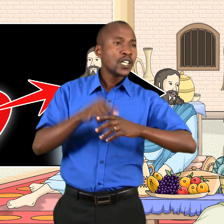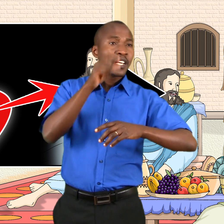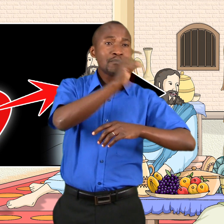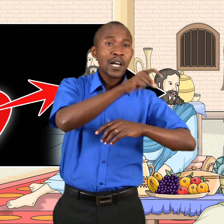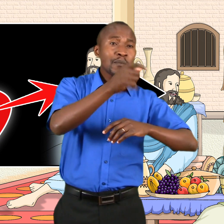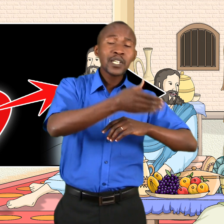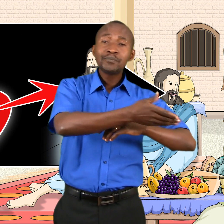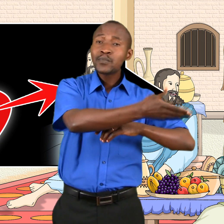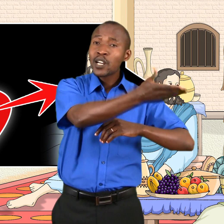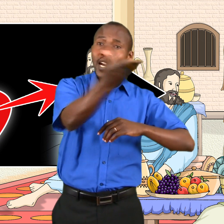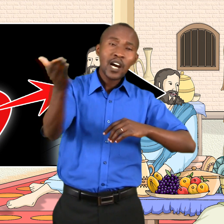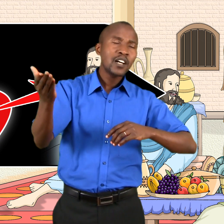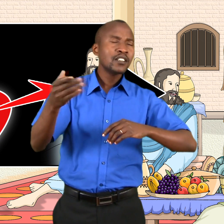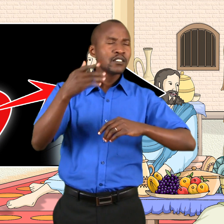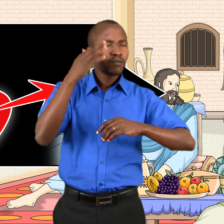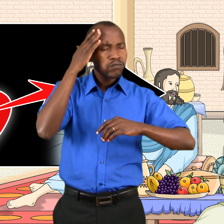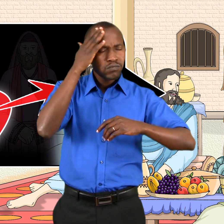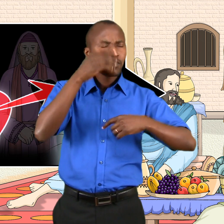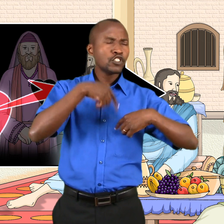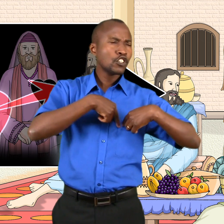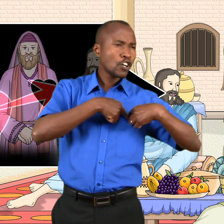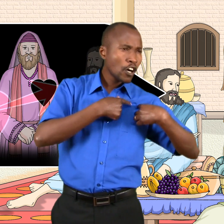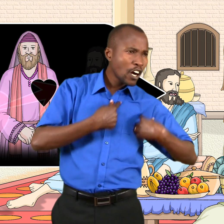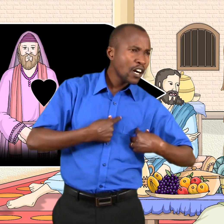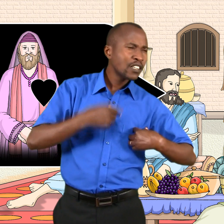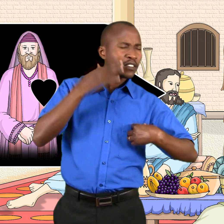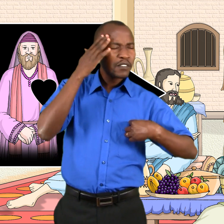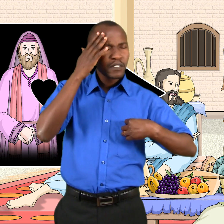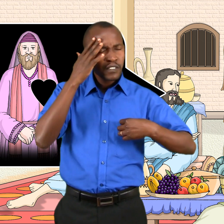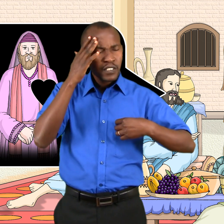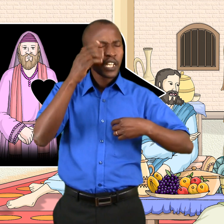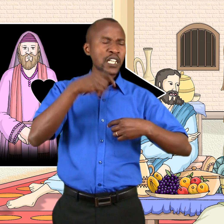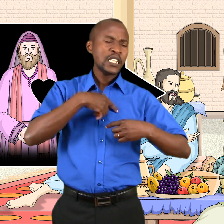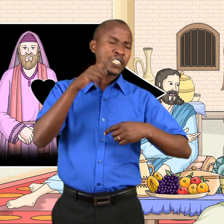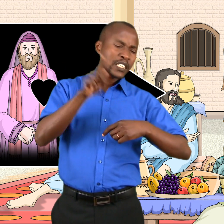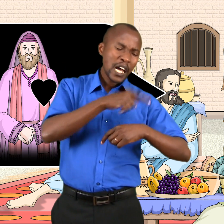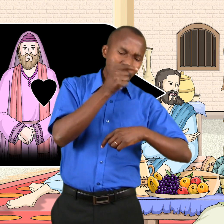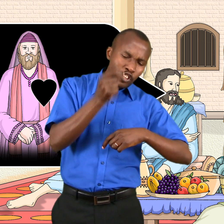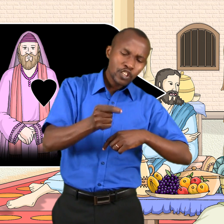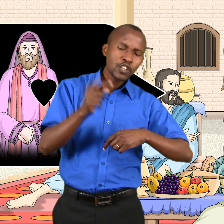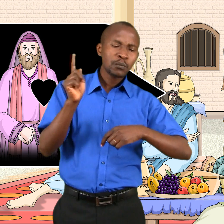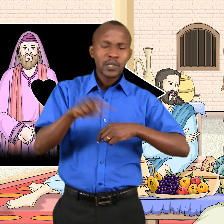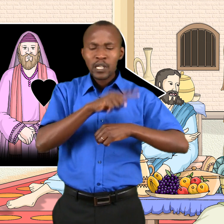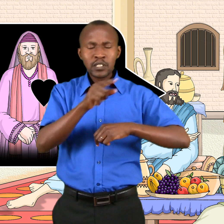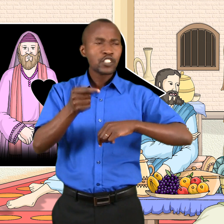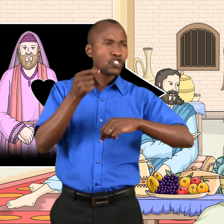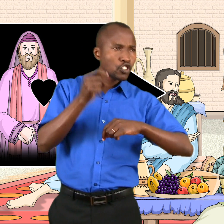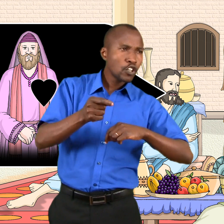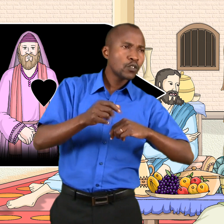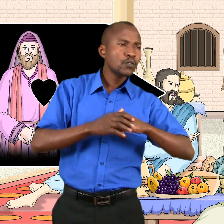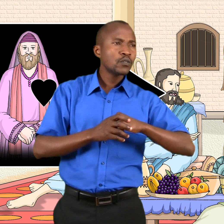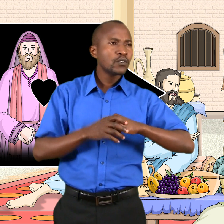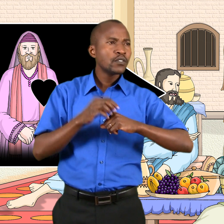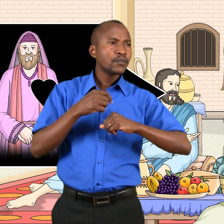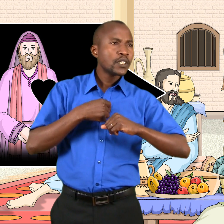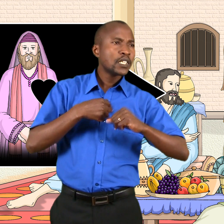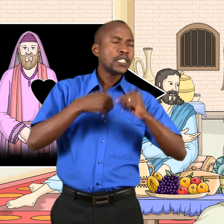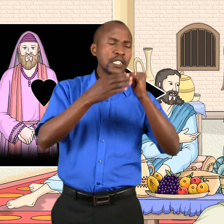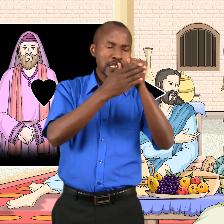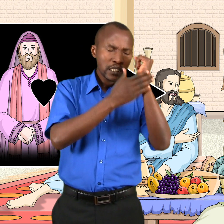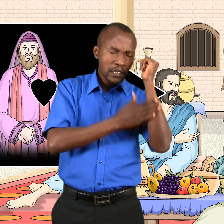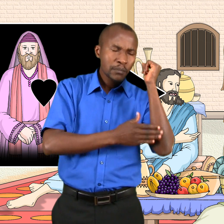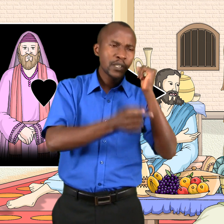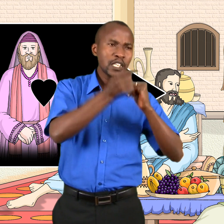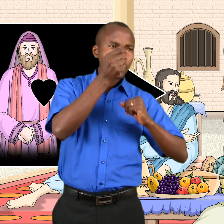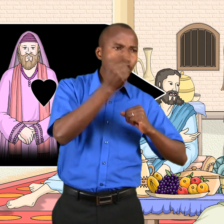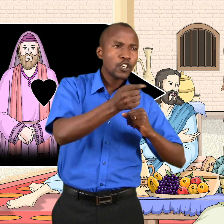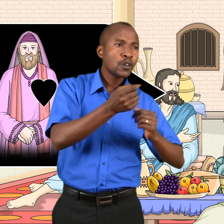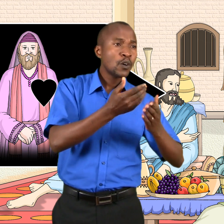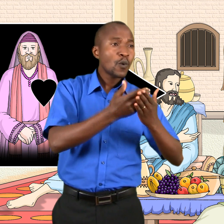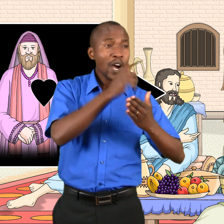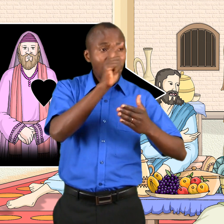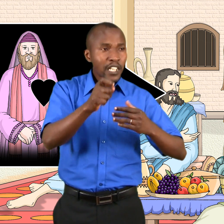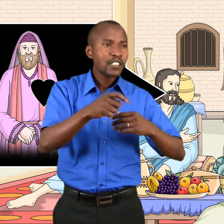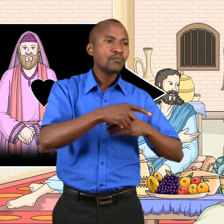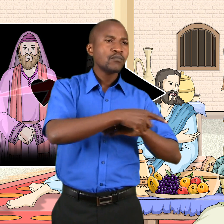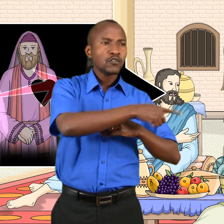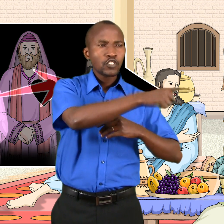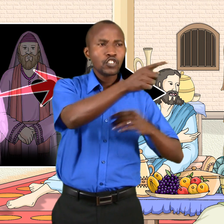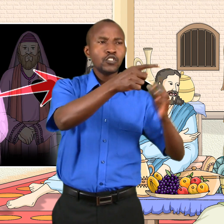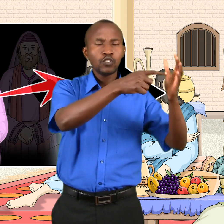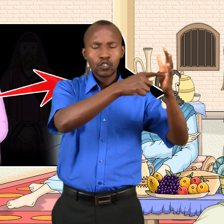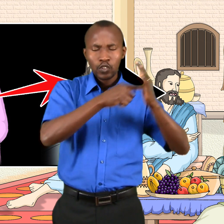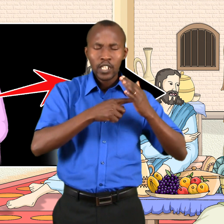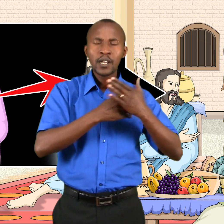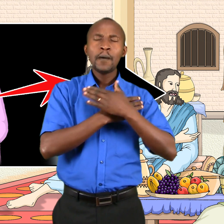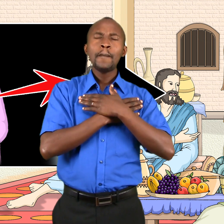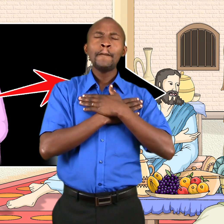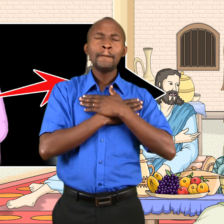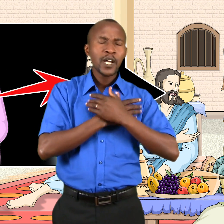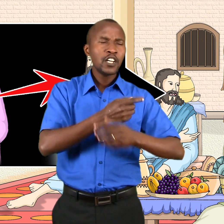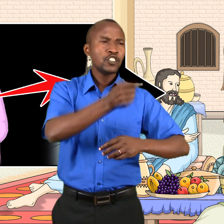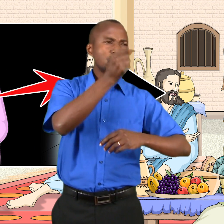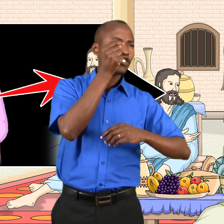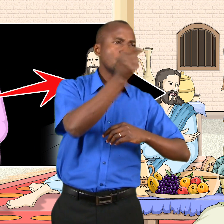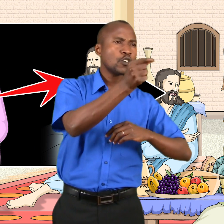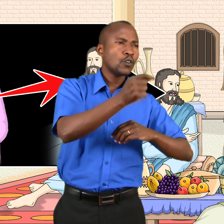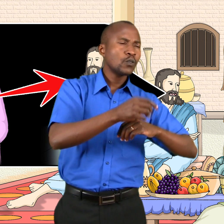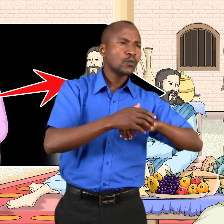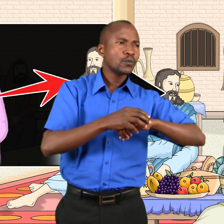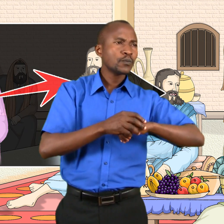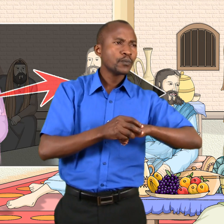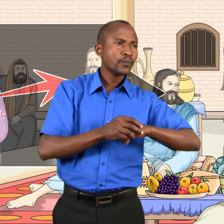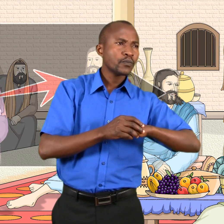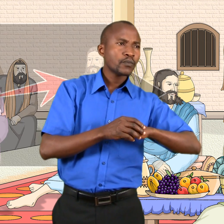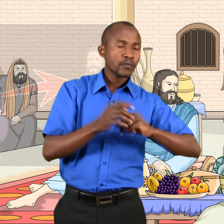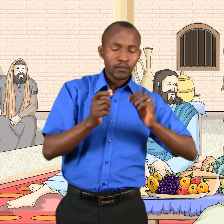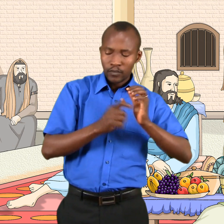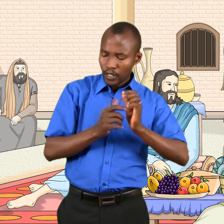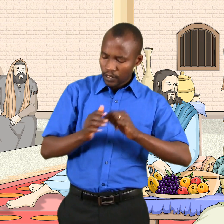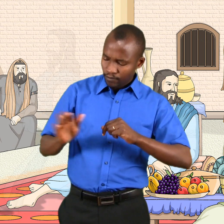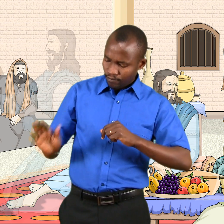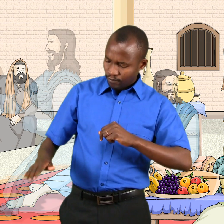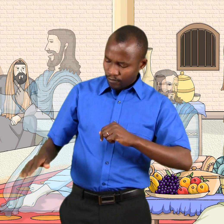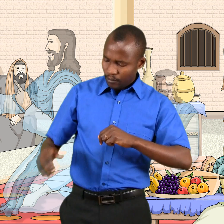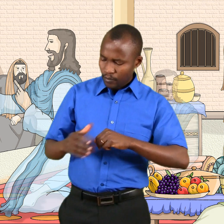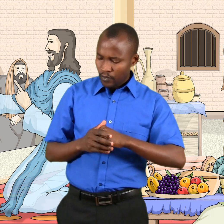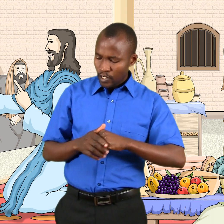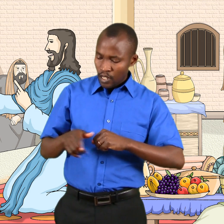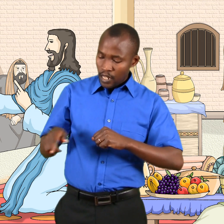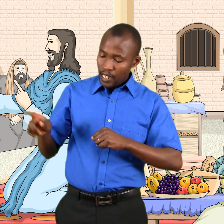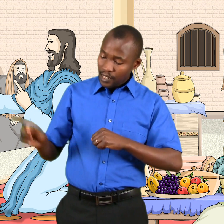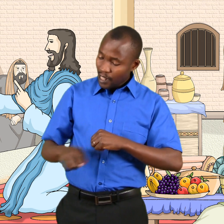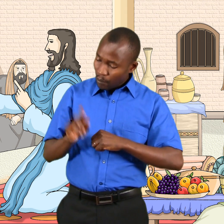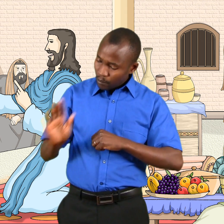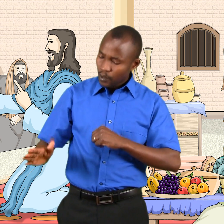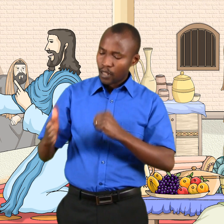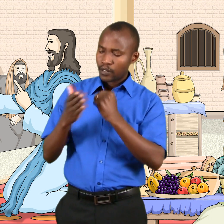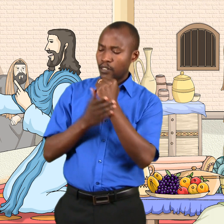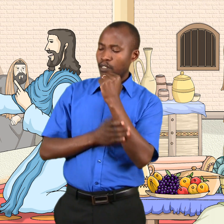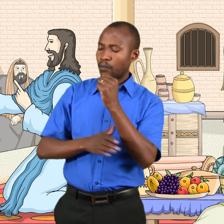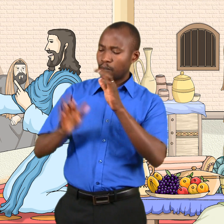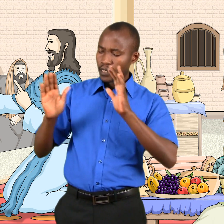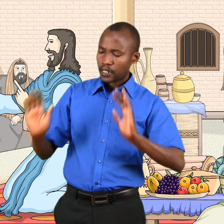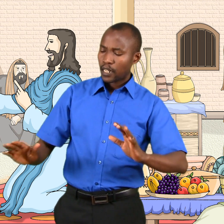But he who has been forgiven little loves little.”